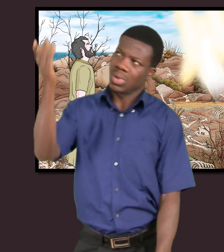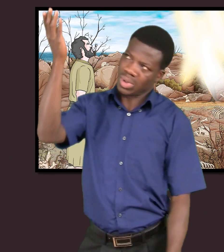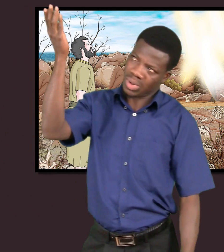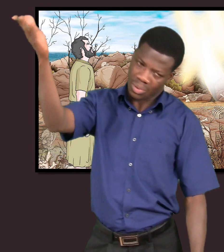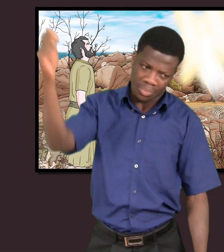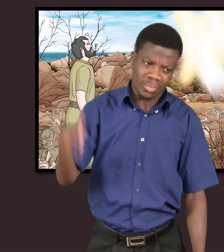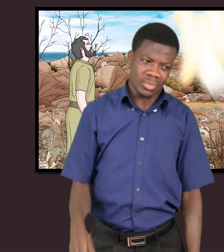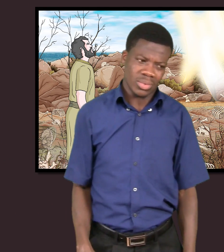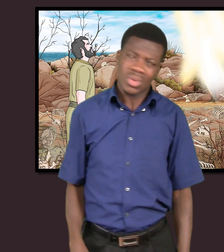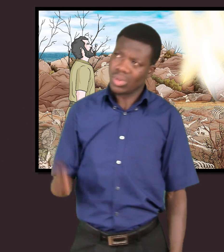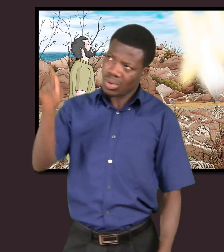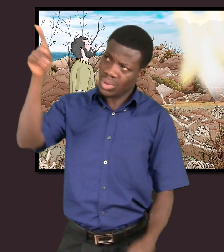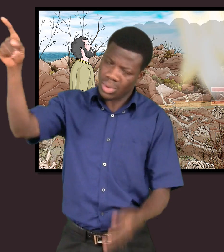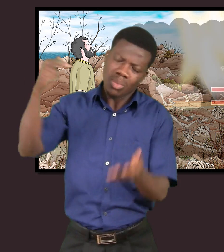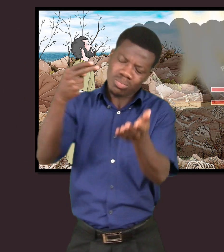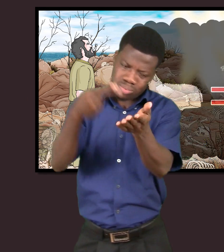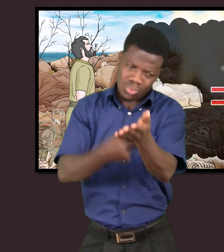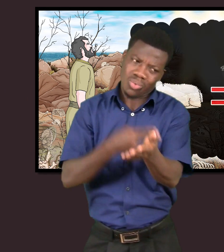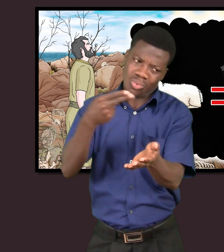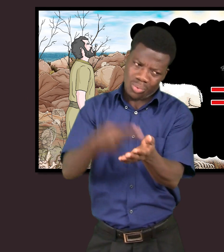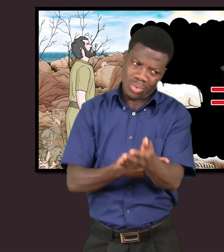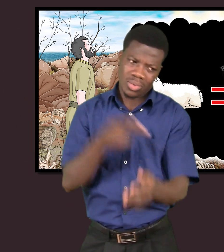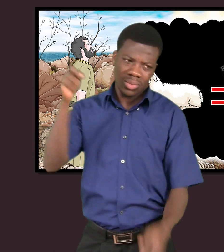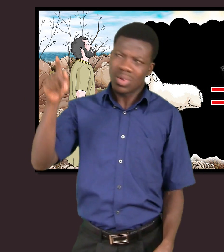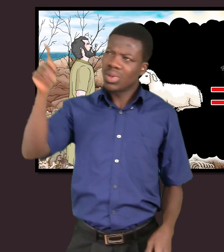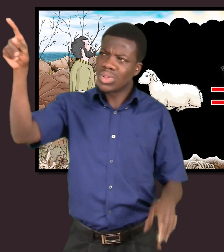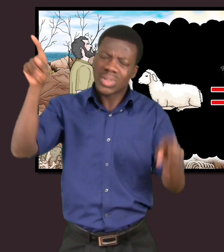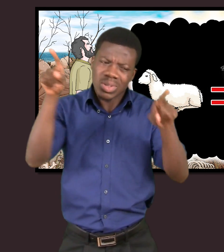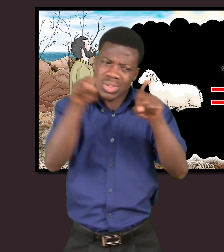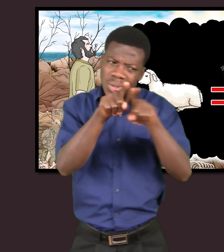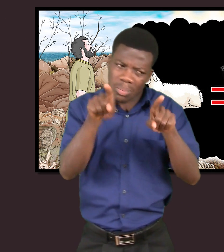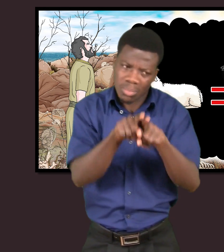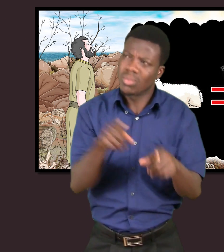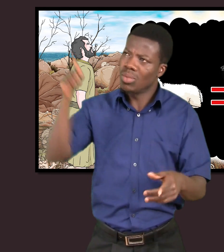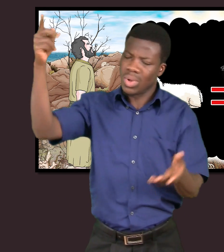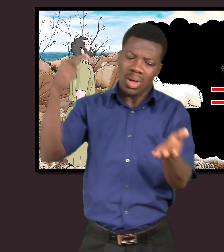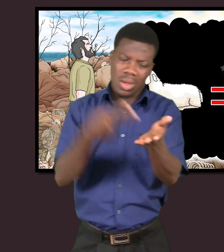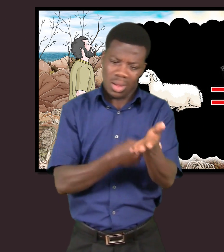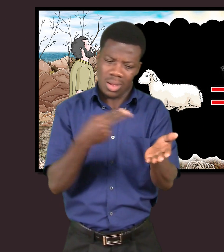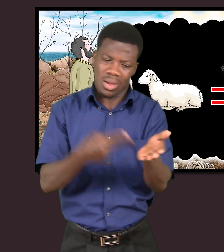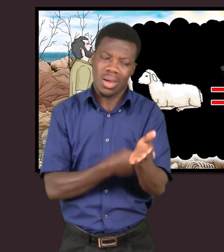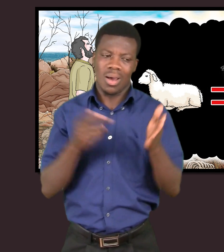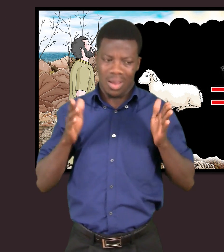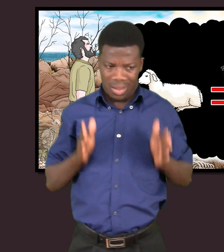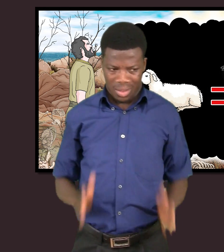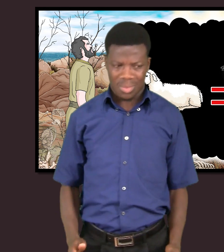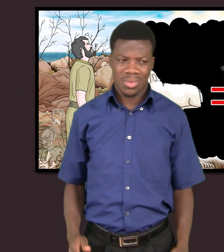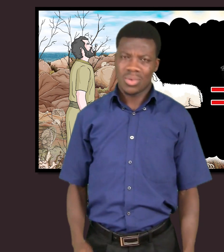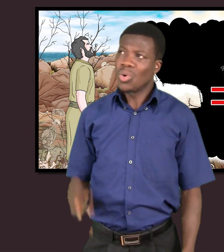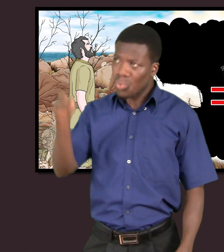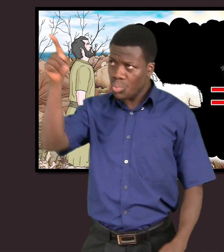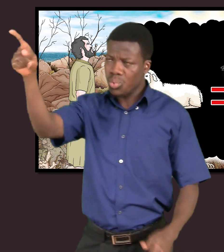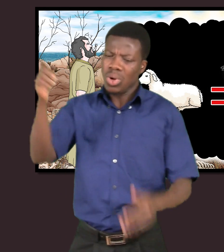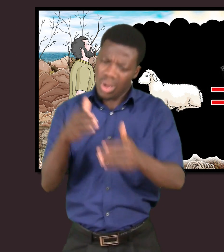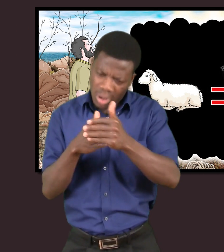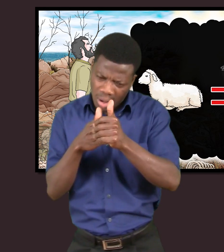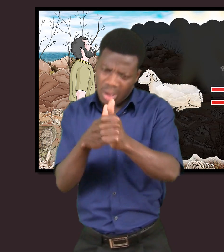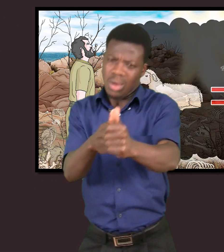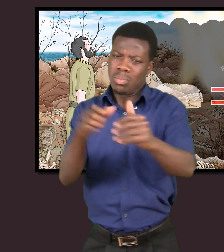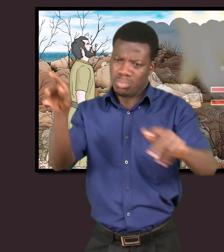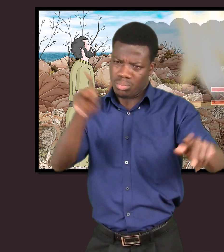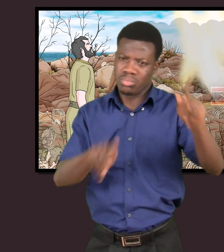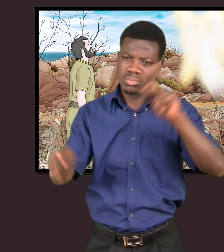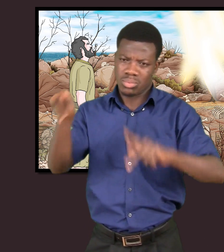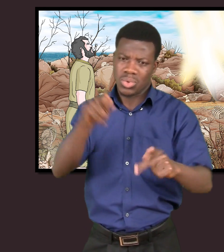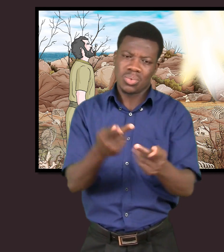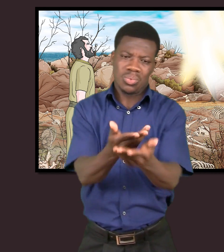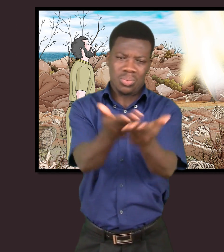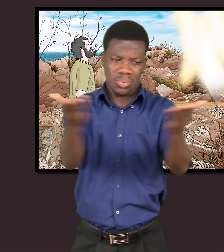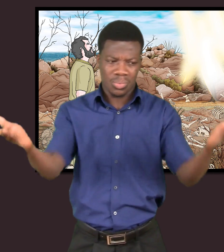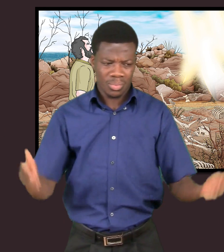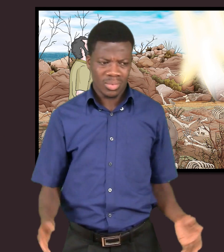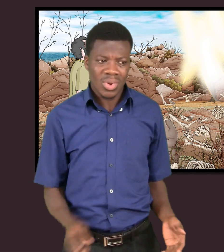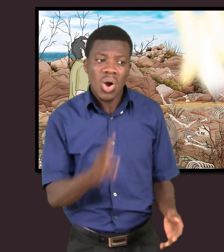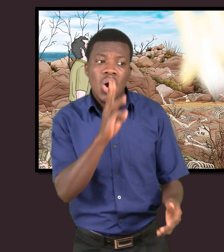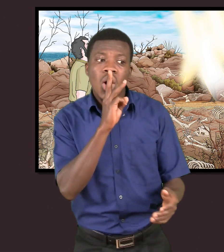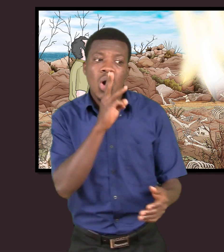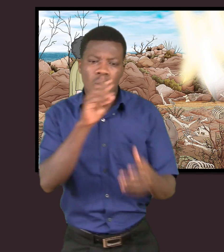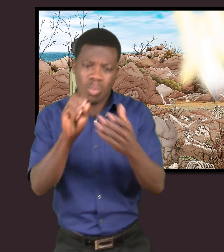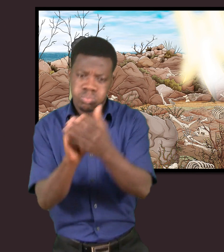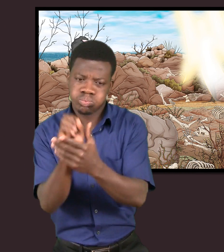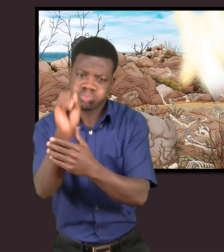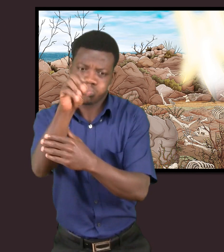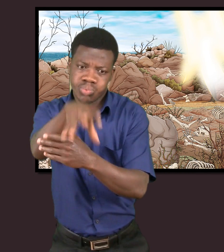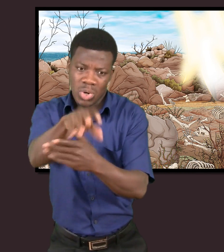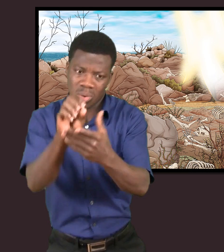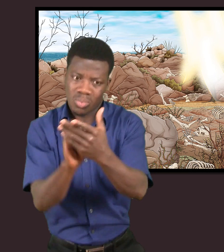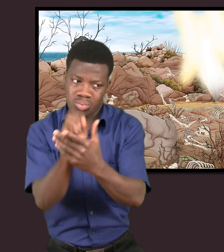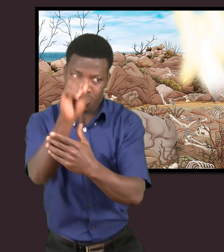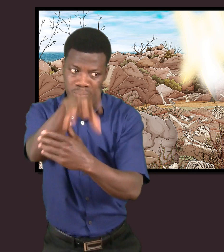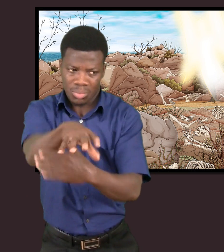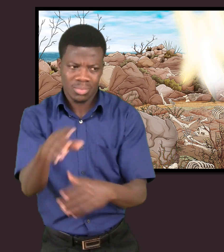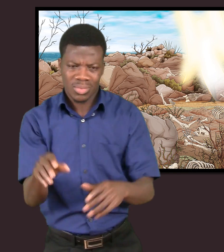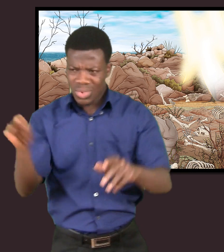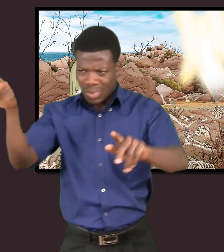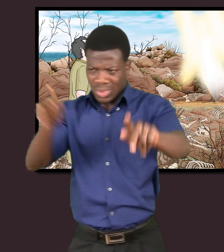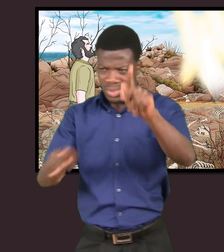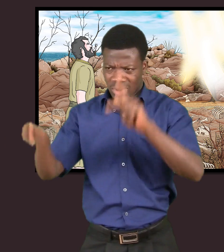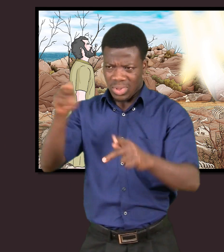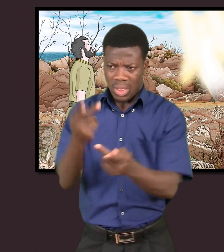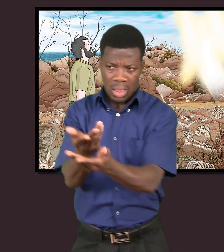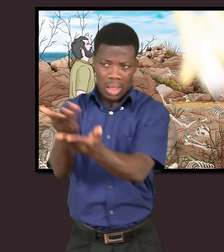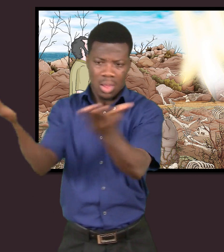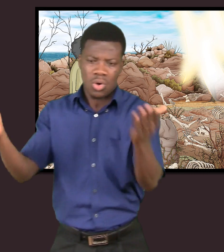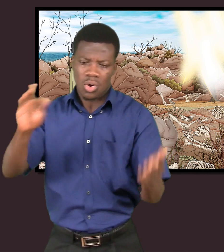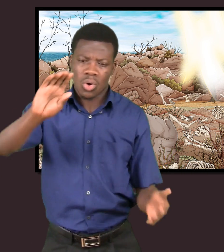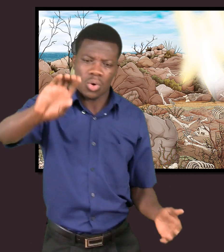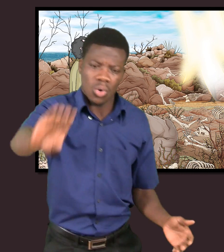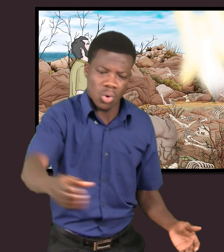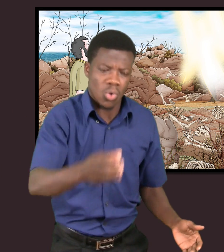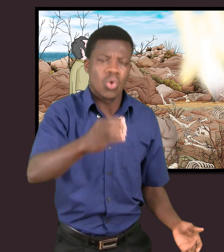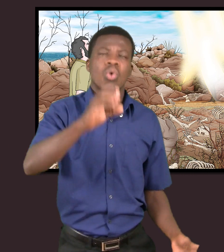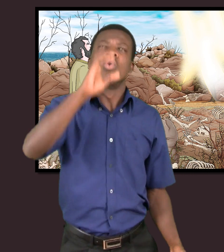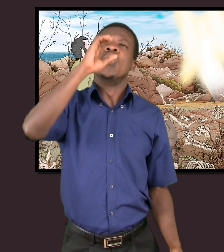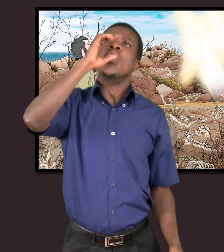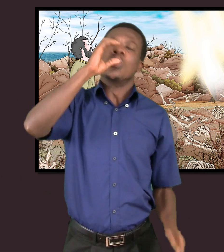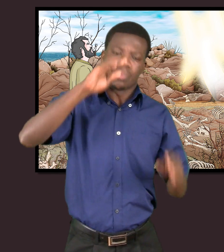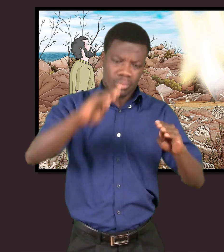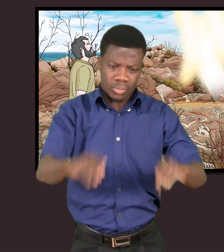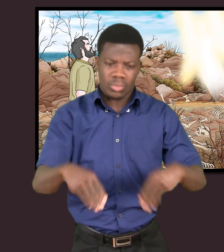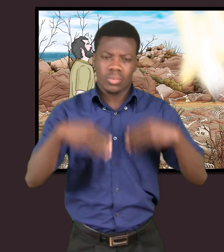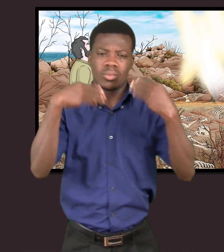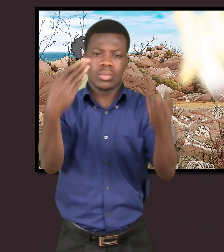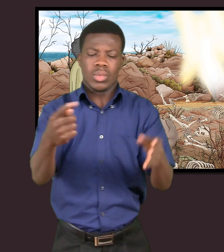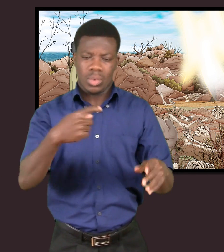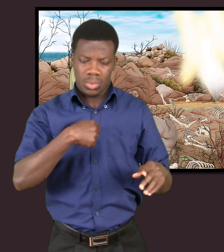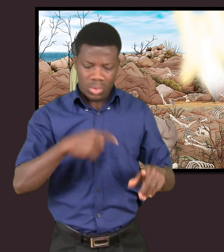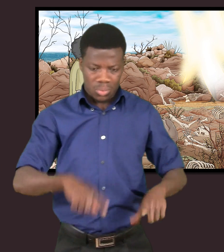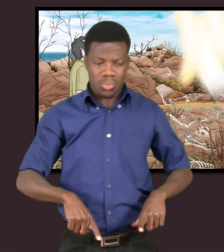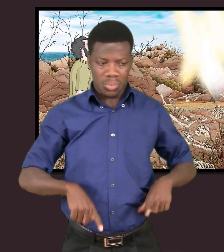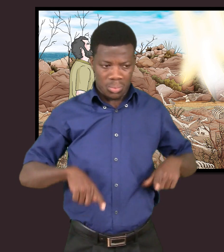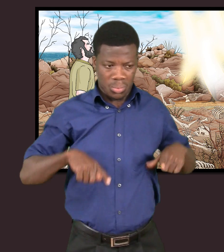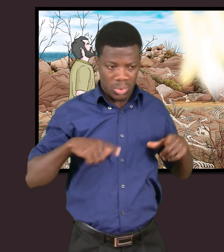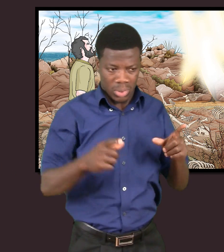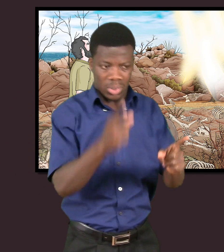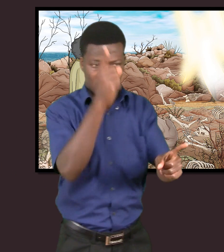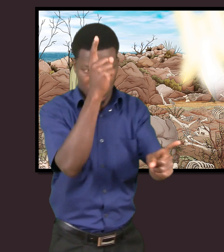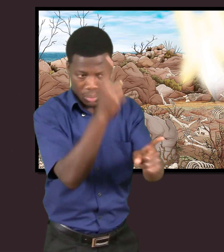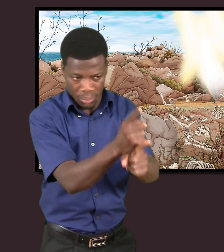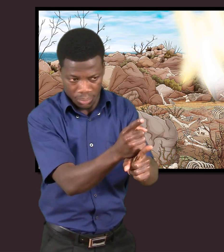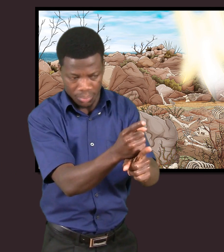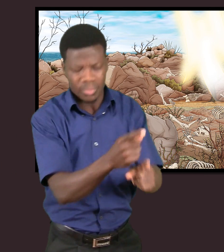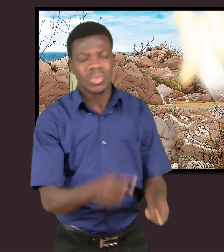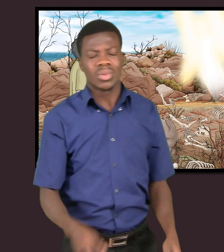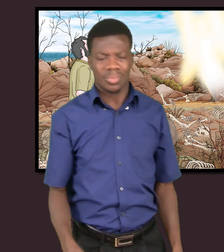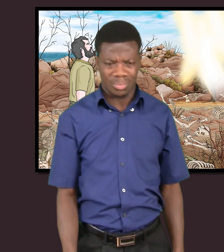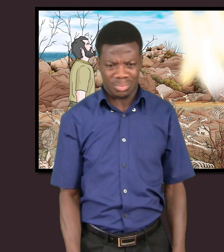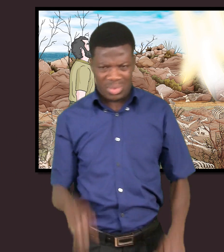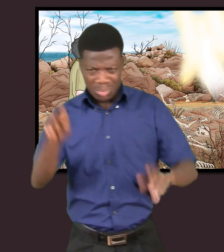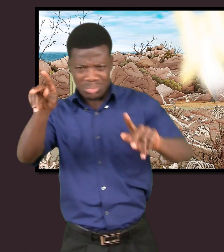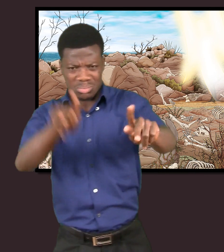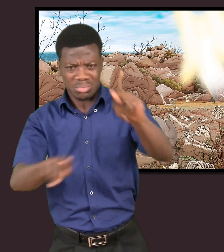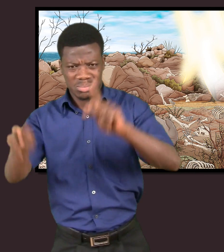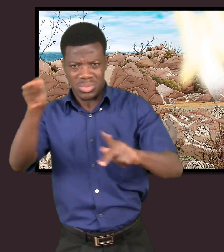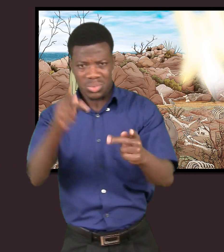For the Lamb in the center of the throne will be their shepherd.